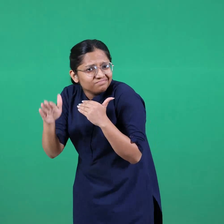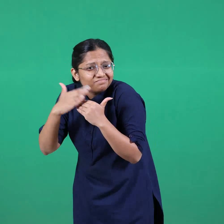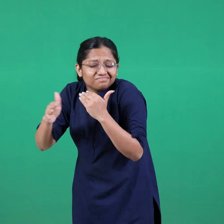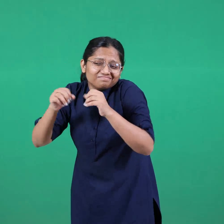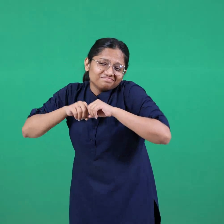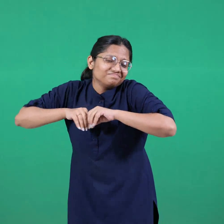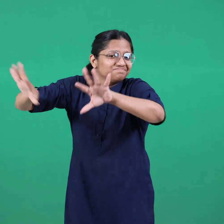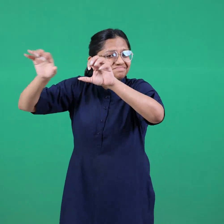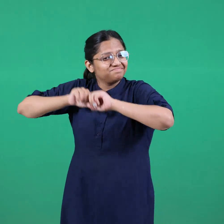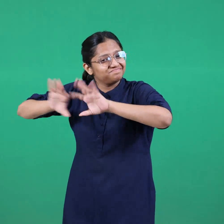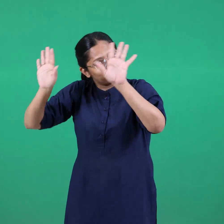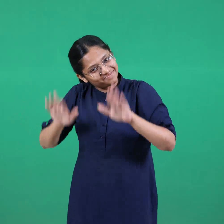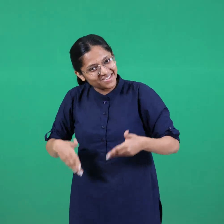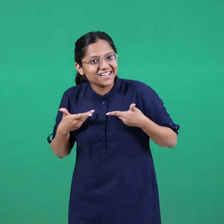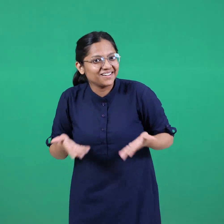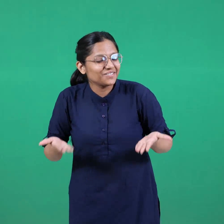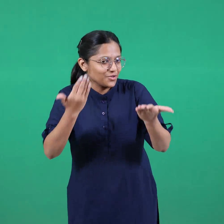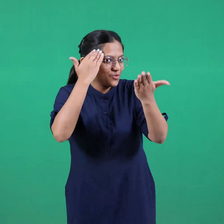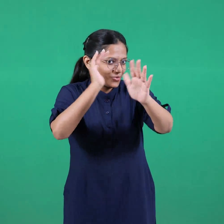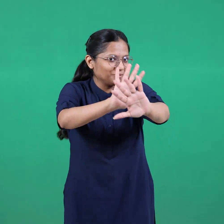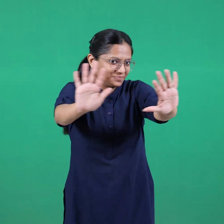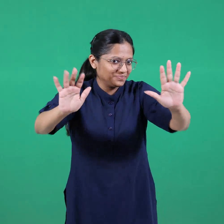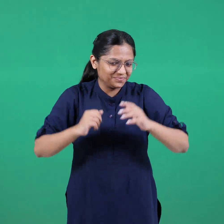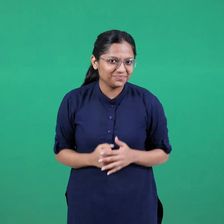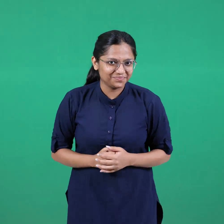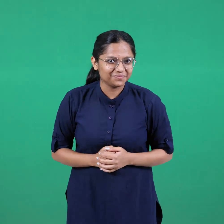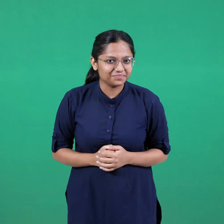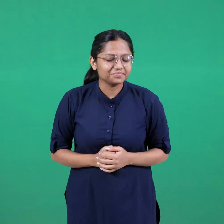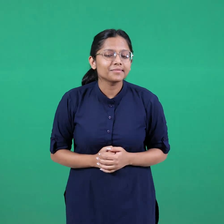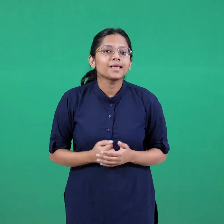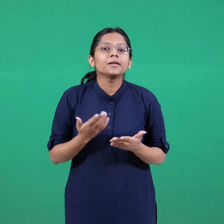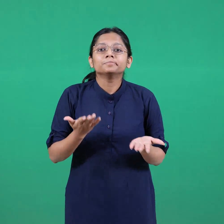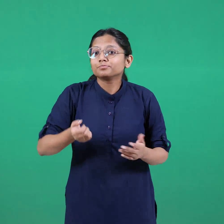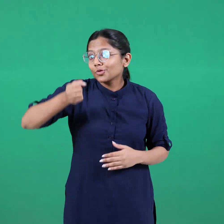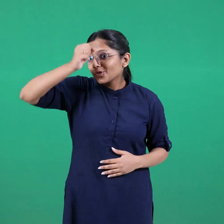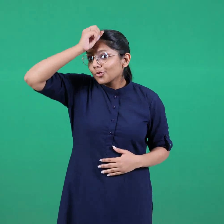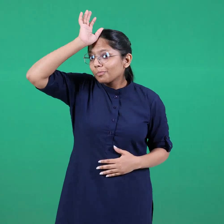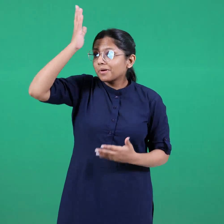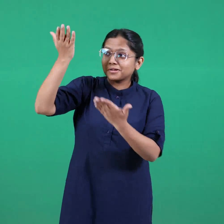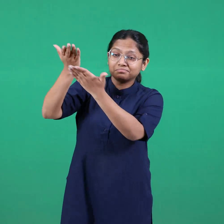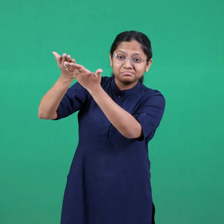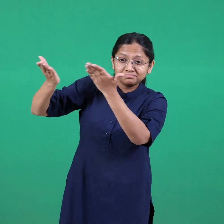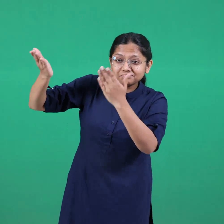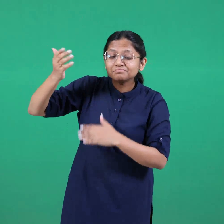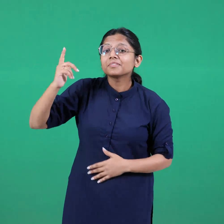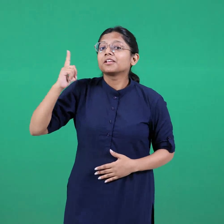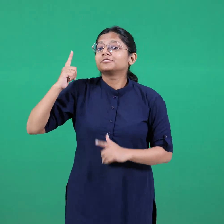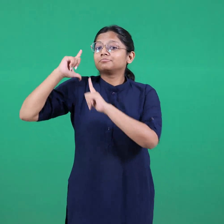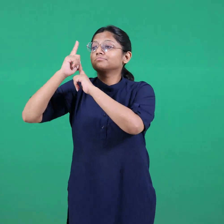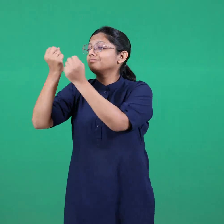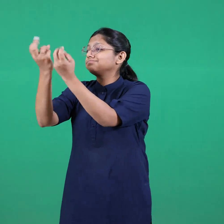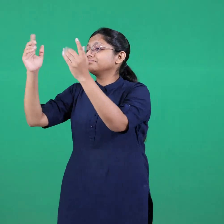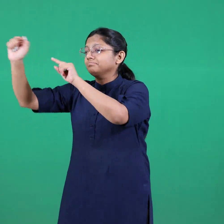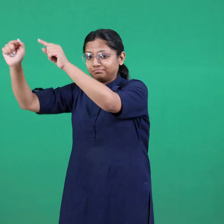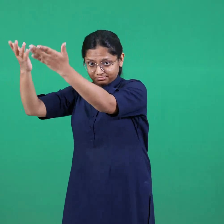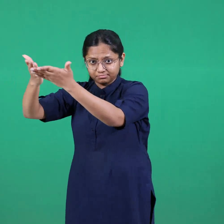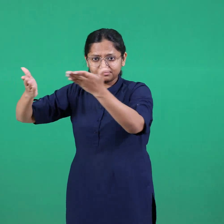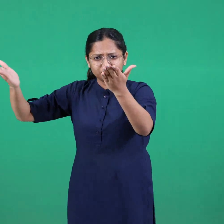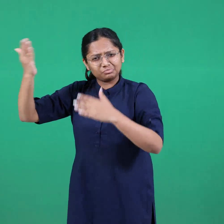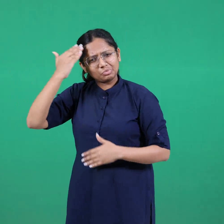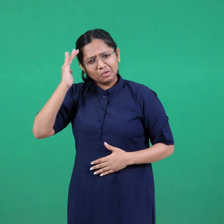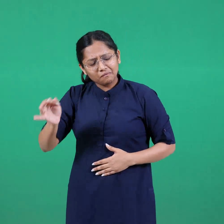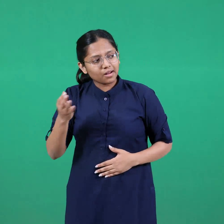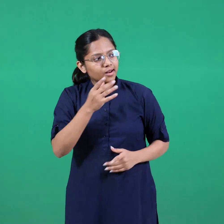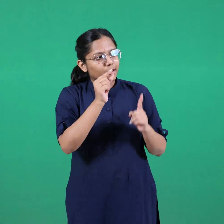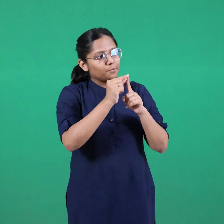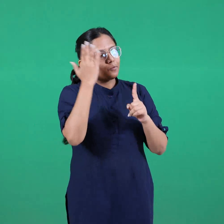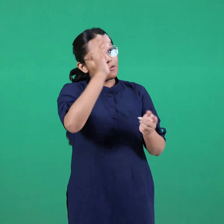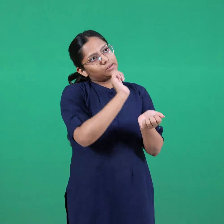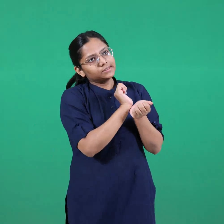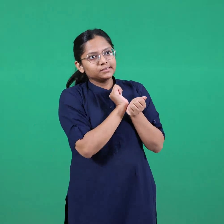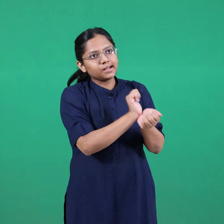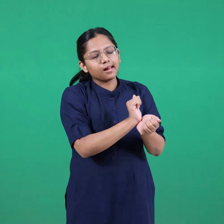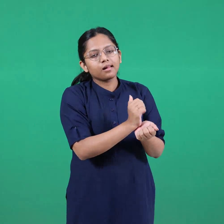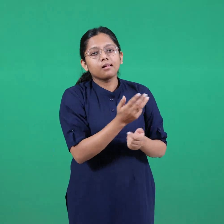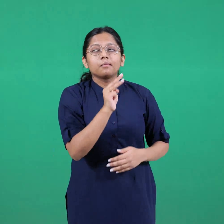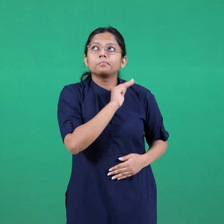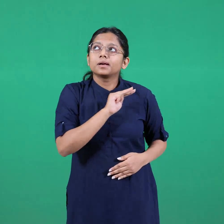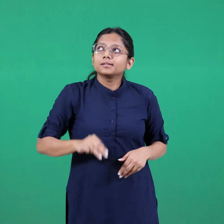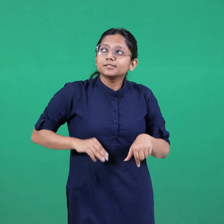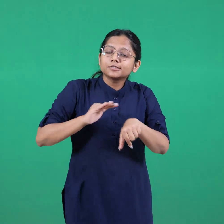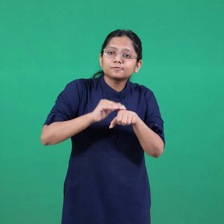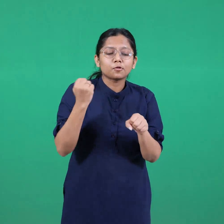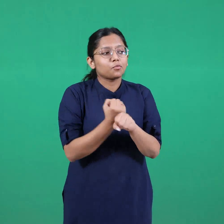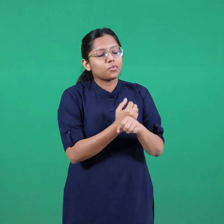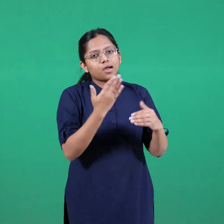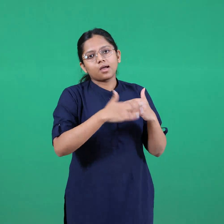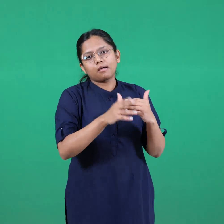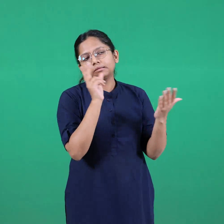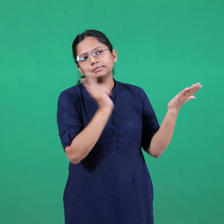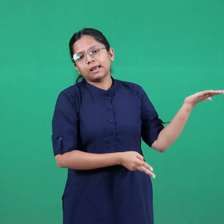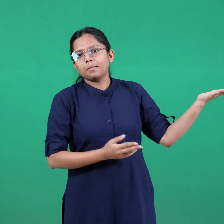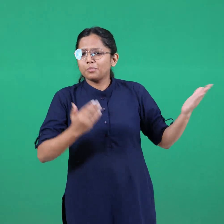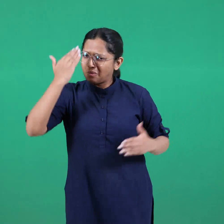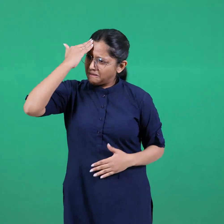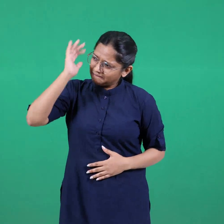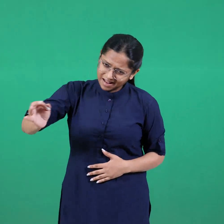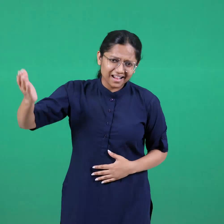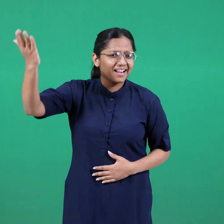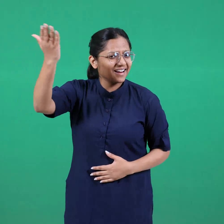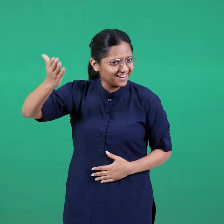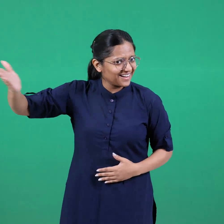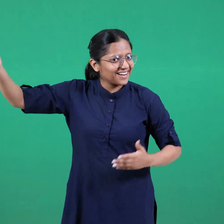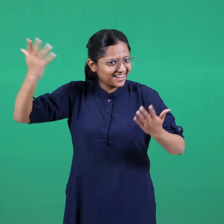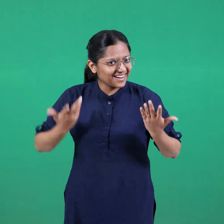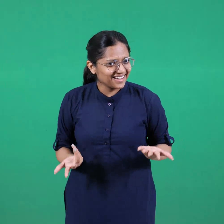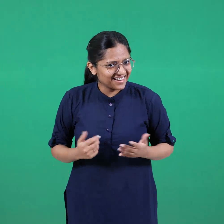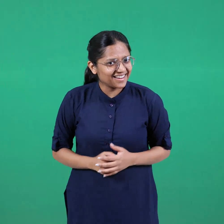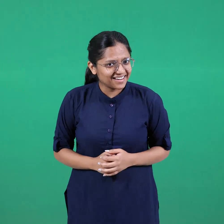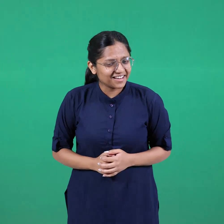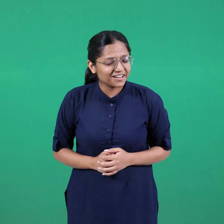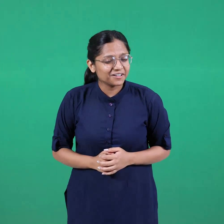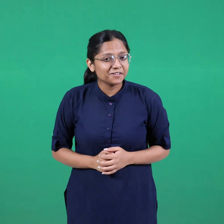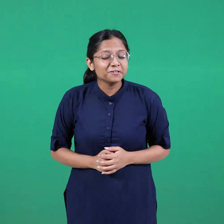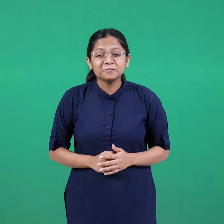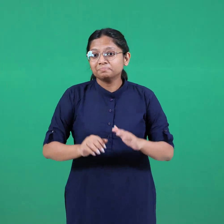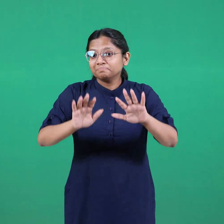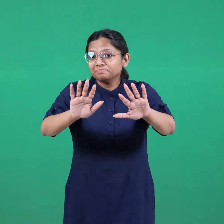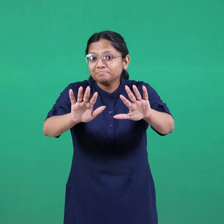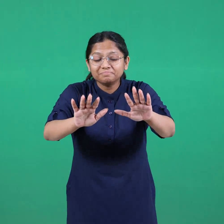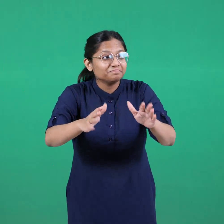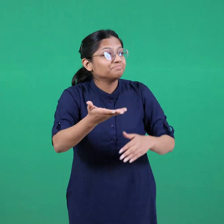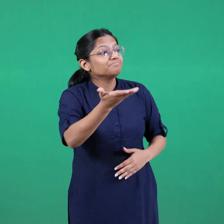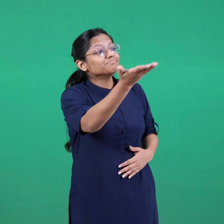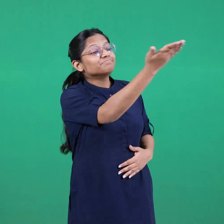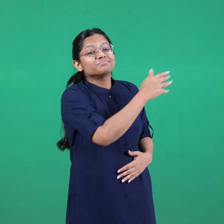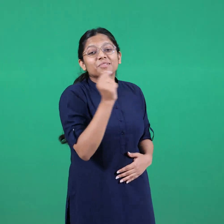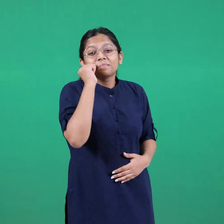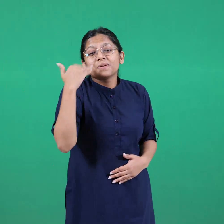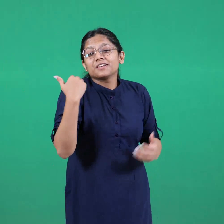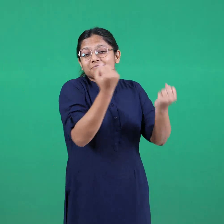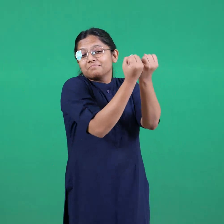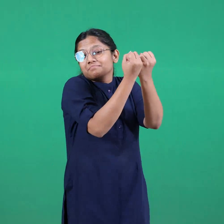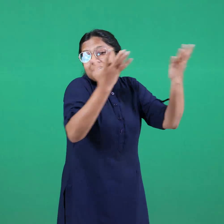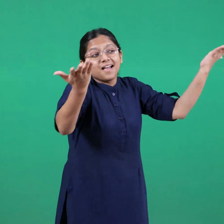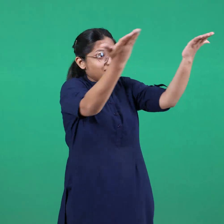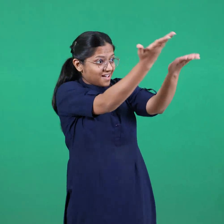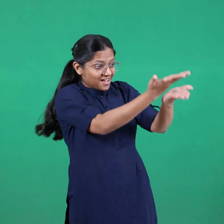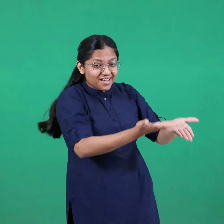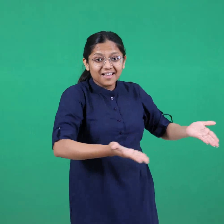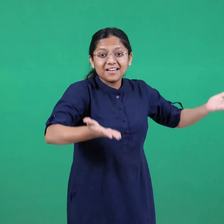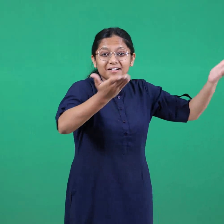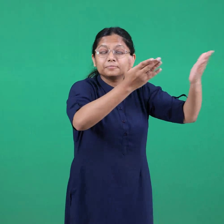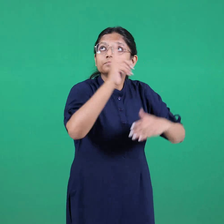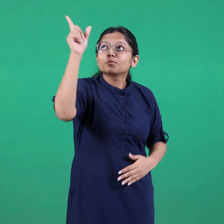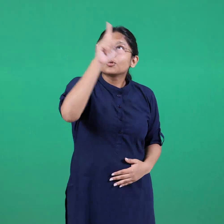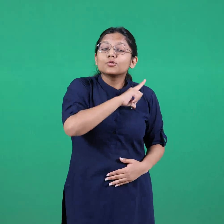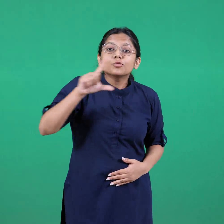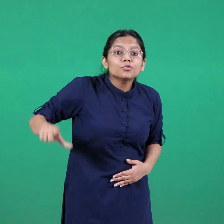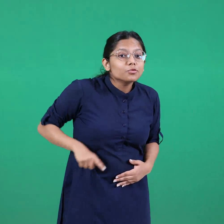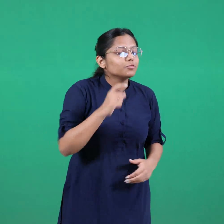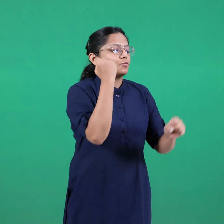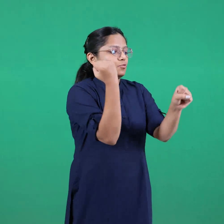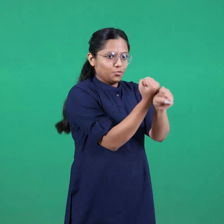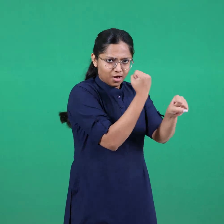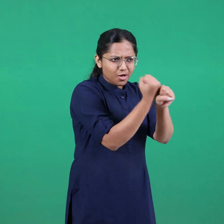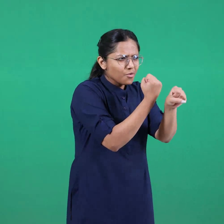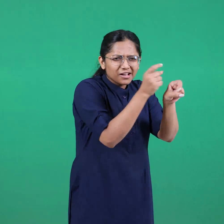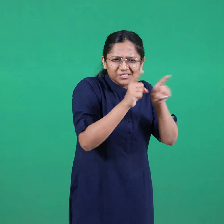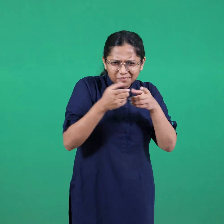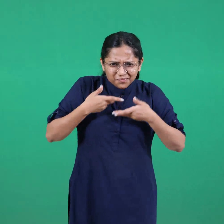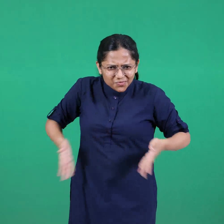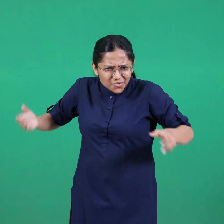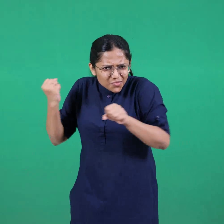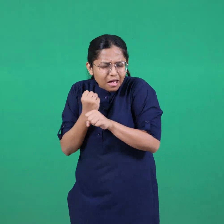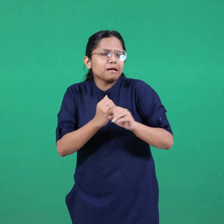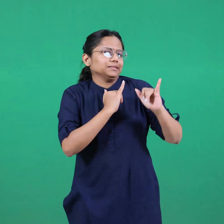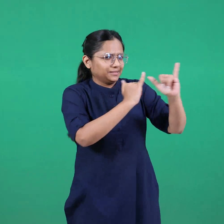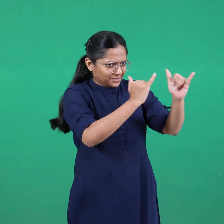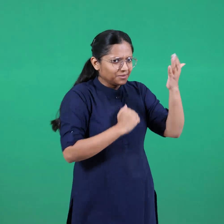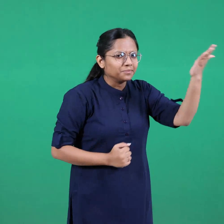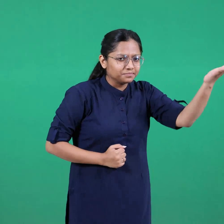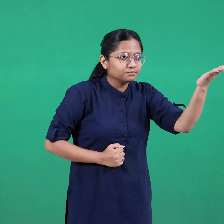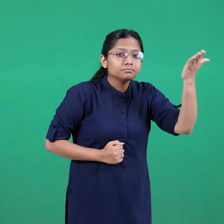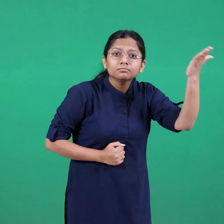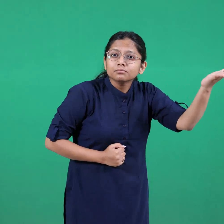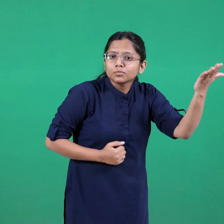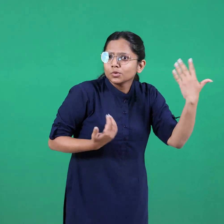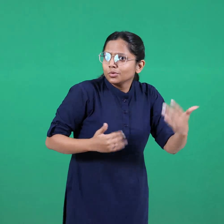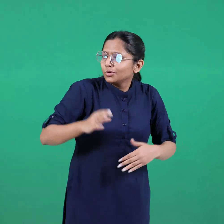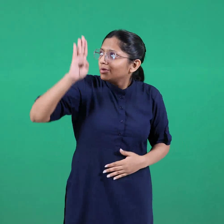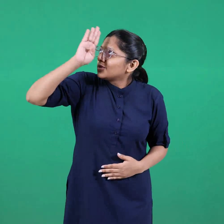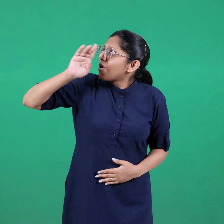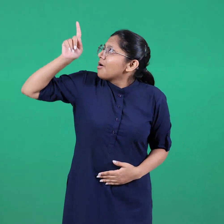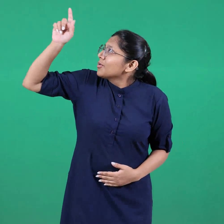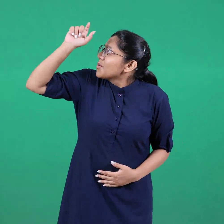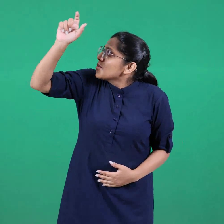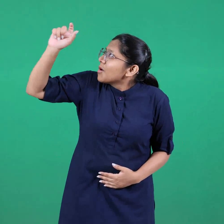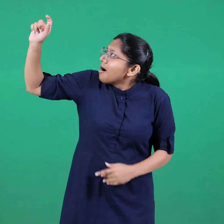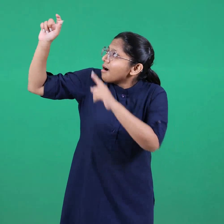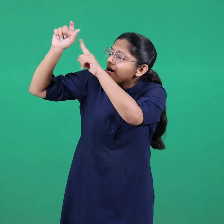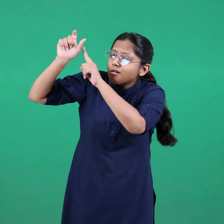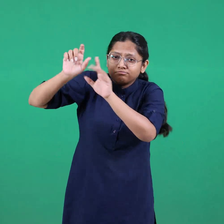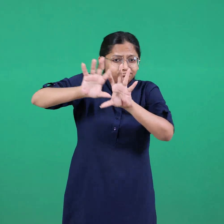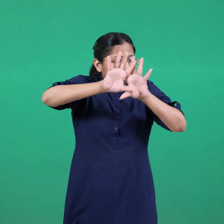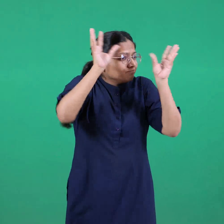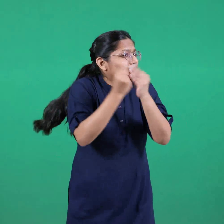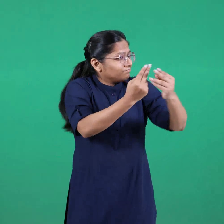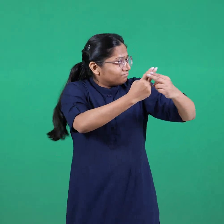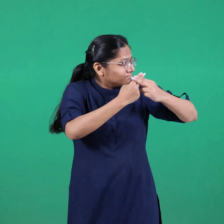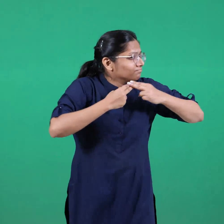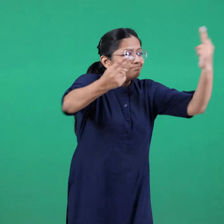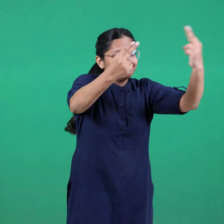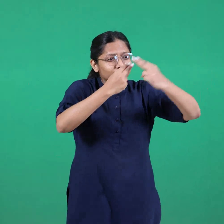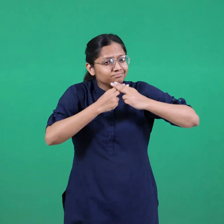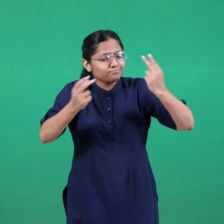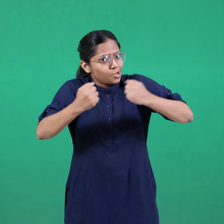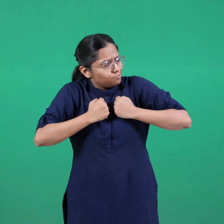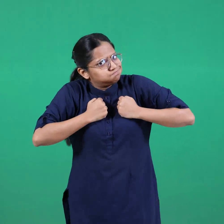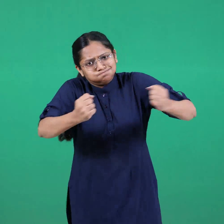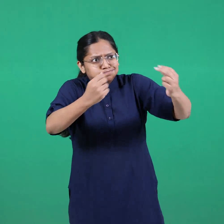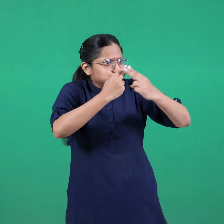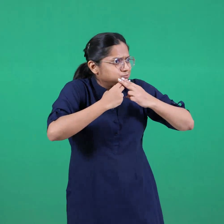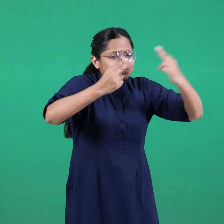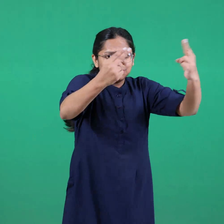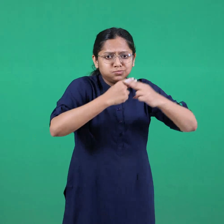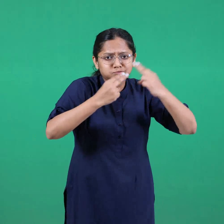As a result, it has become clear throughout the whole palace guard and to everyone else that I am in chains for Christ.